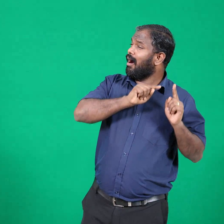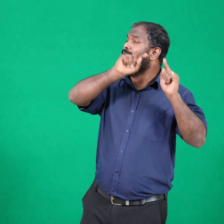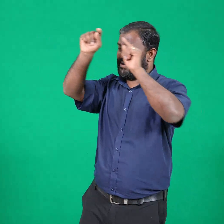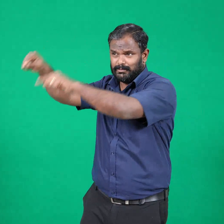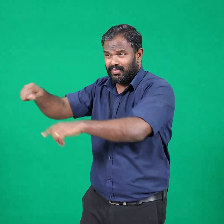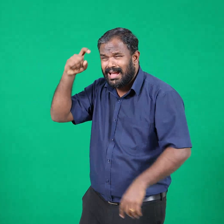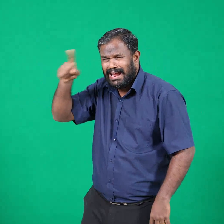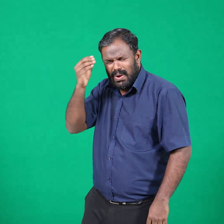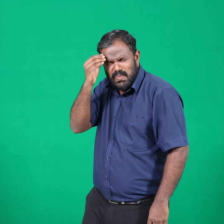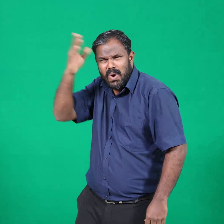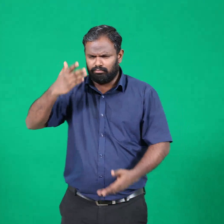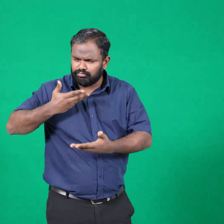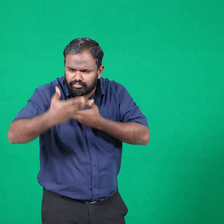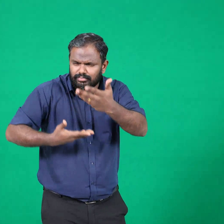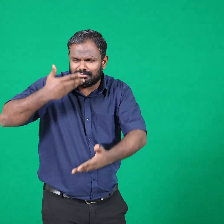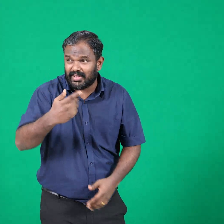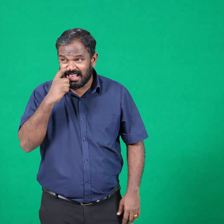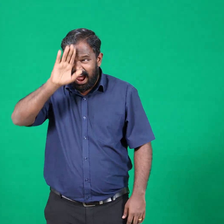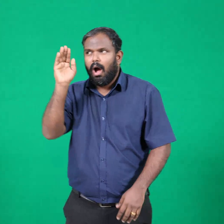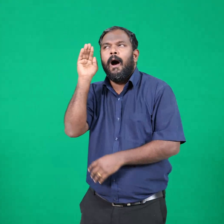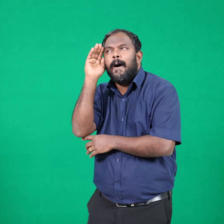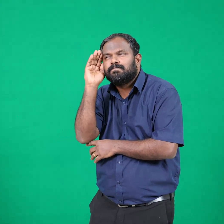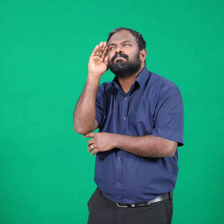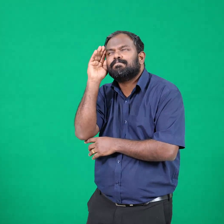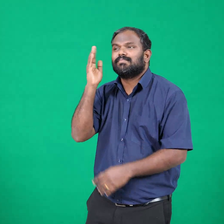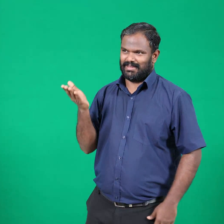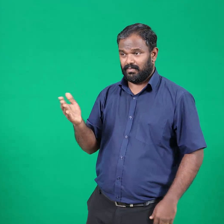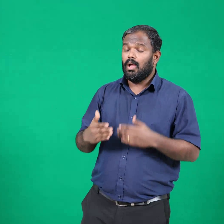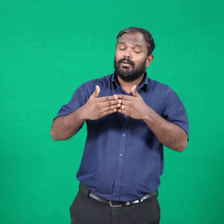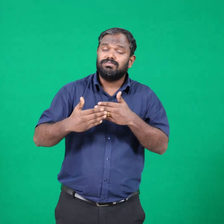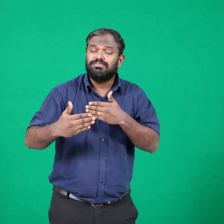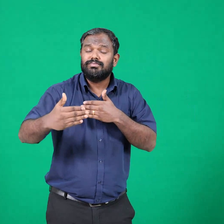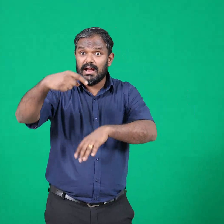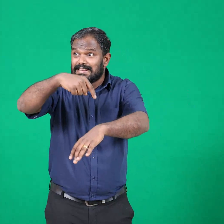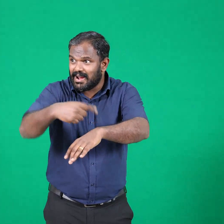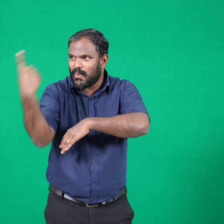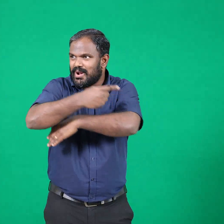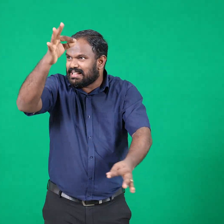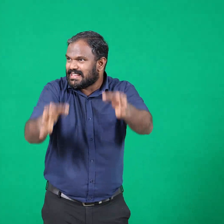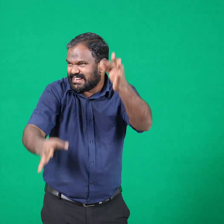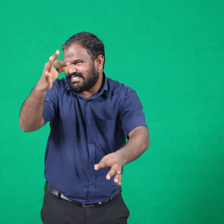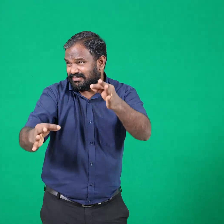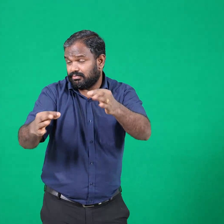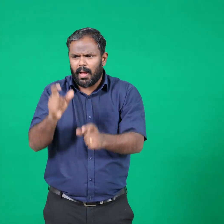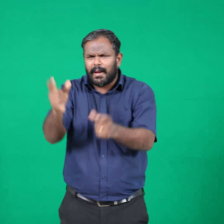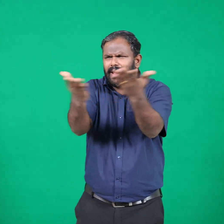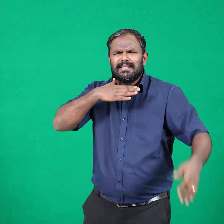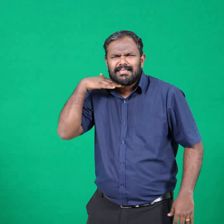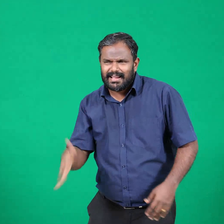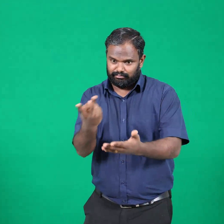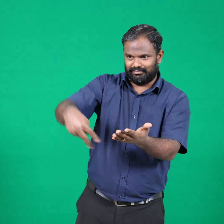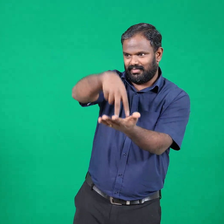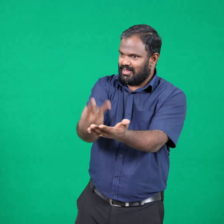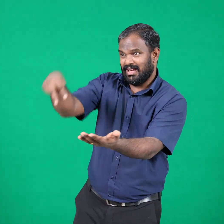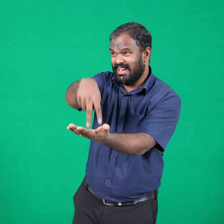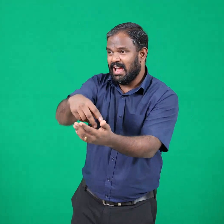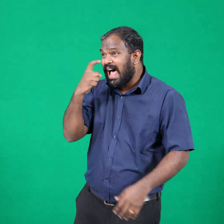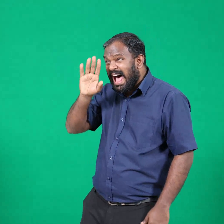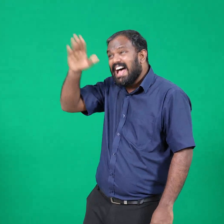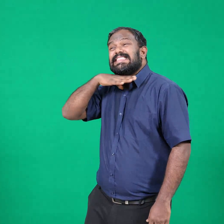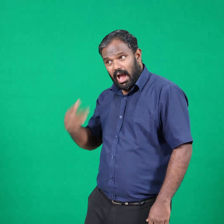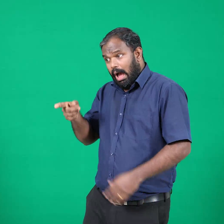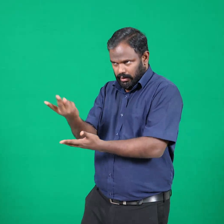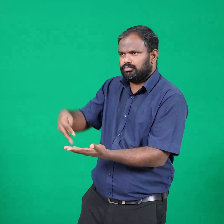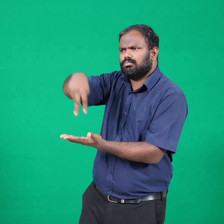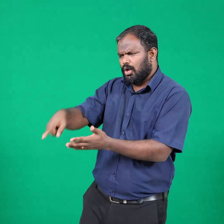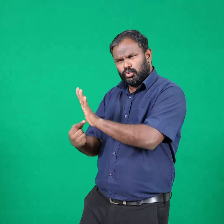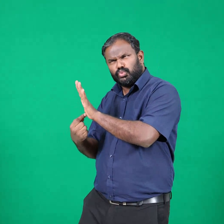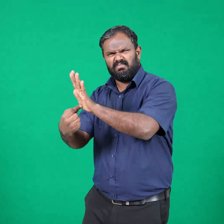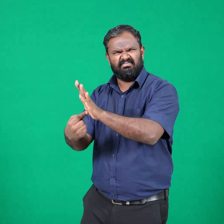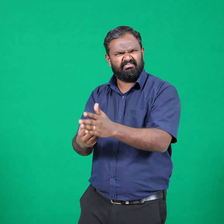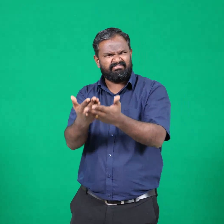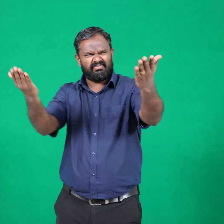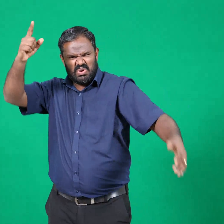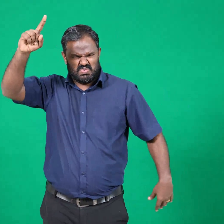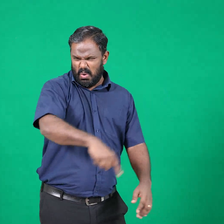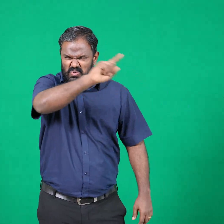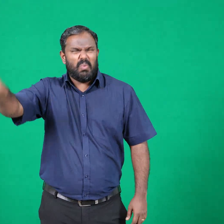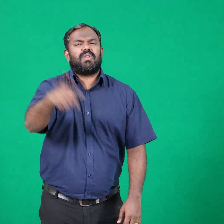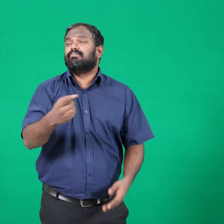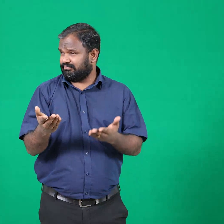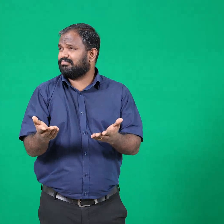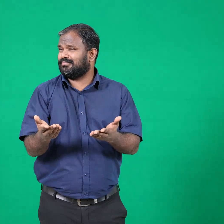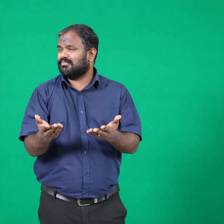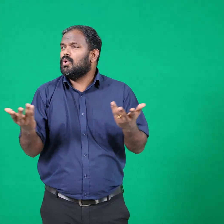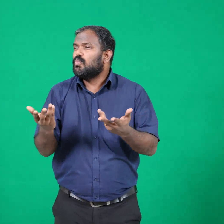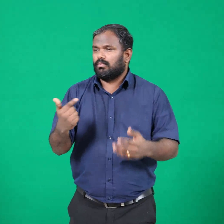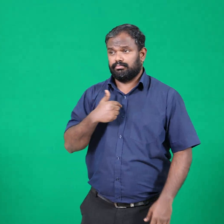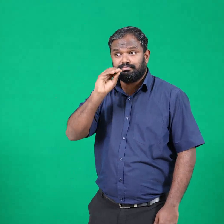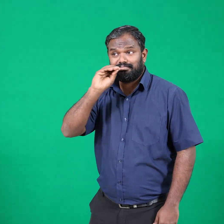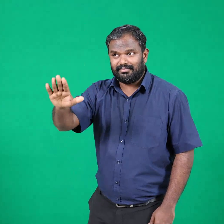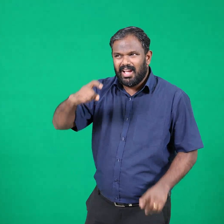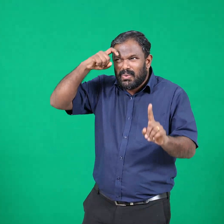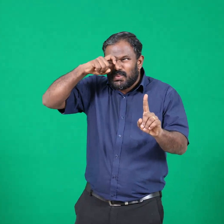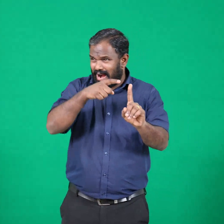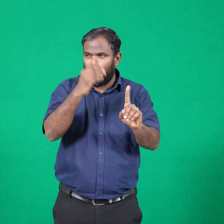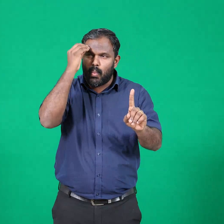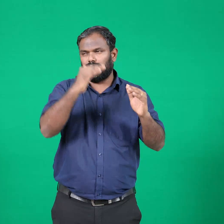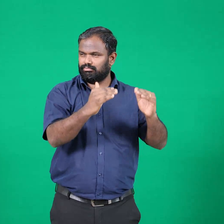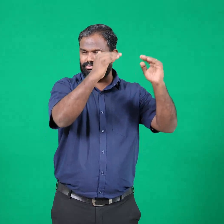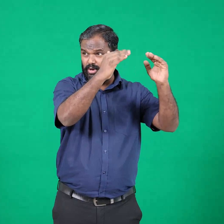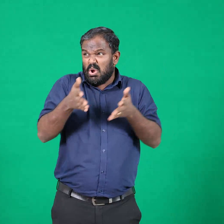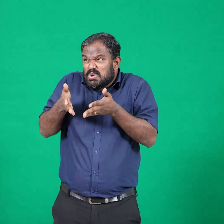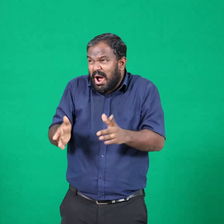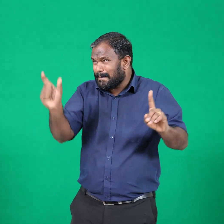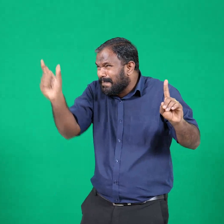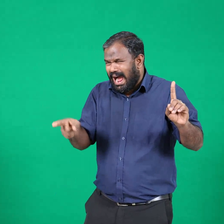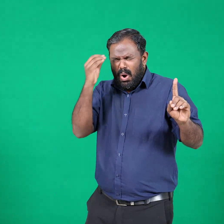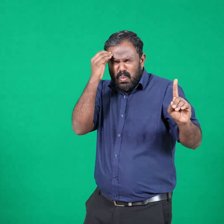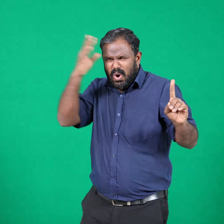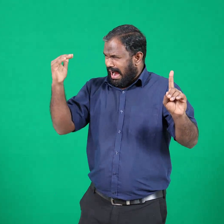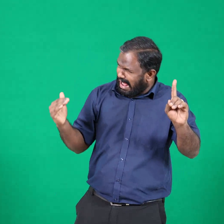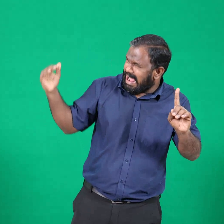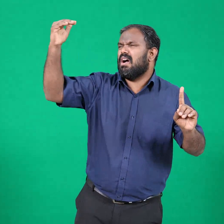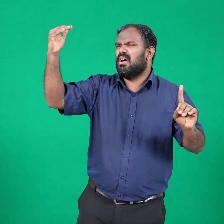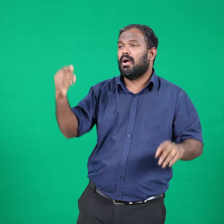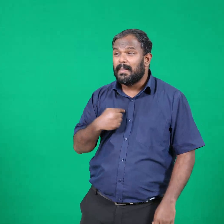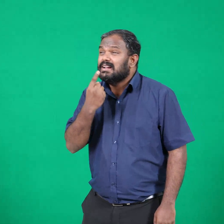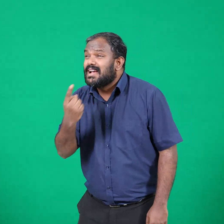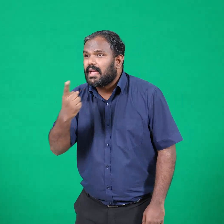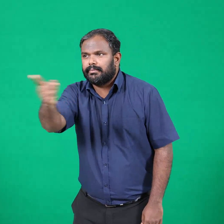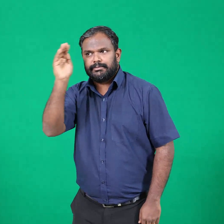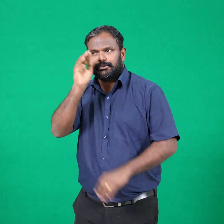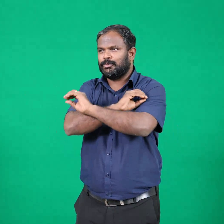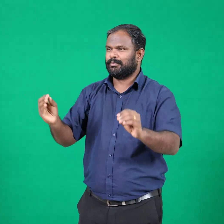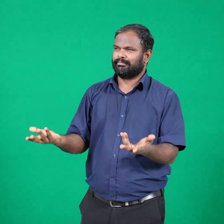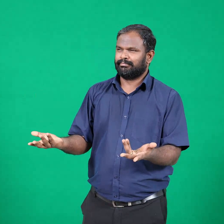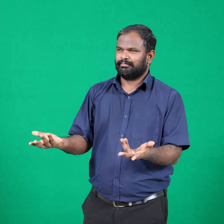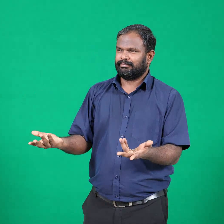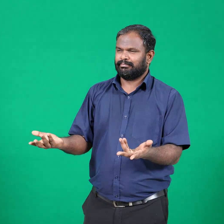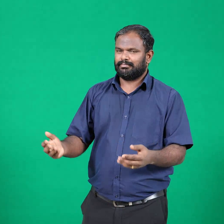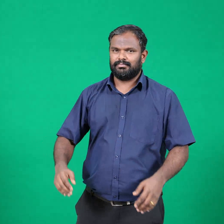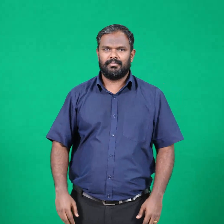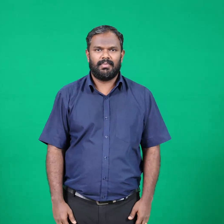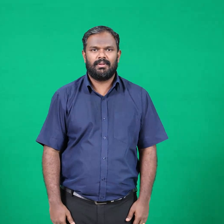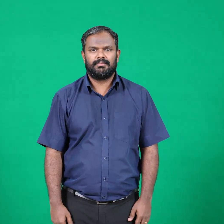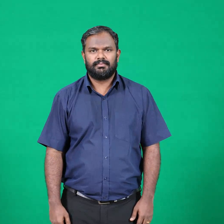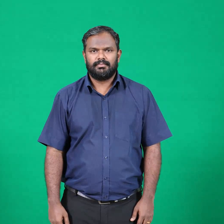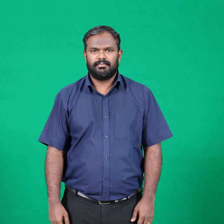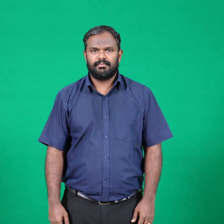for she came from the ends of the earth to hear the wisdom of Solomon, and now One greater than Solomon is here.